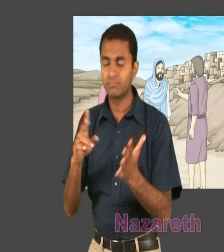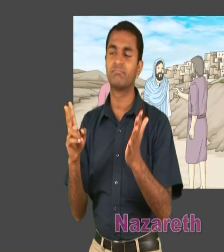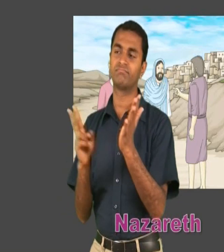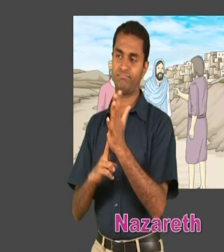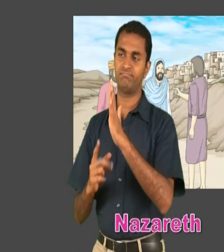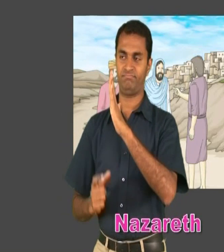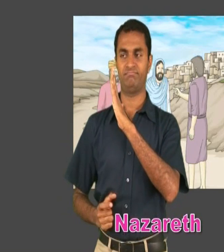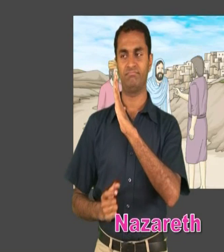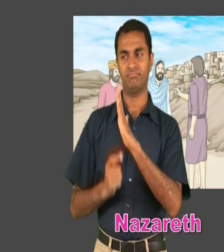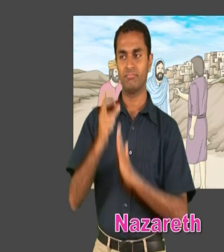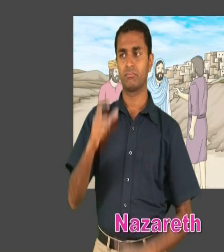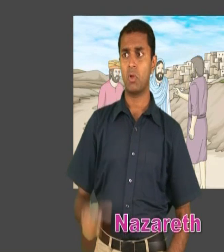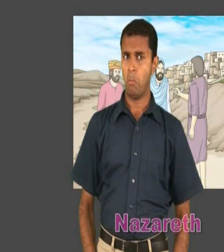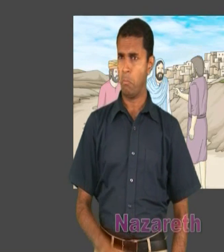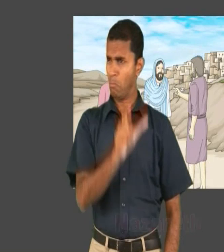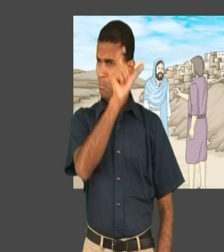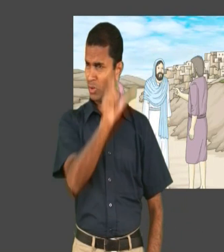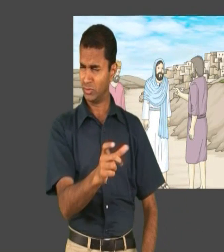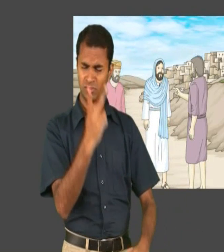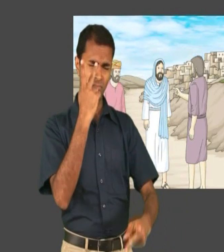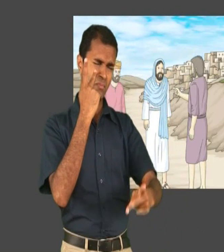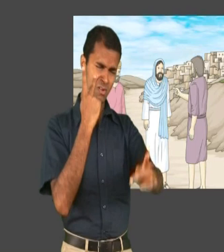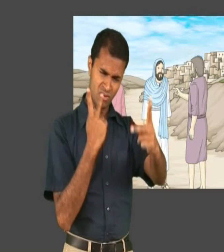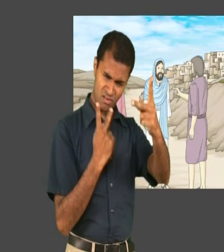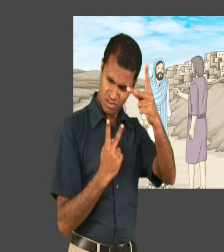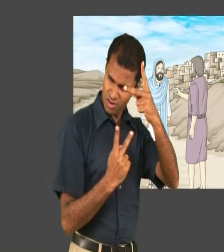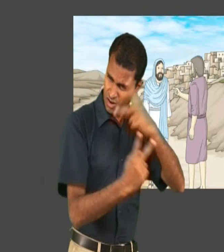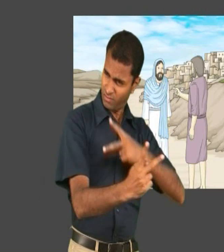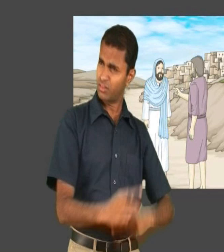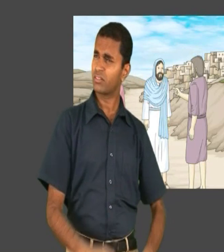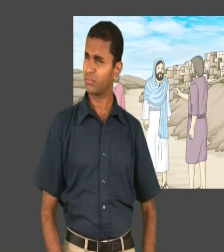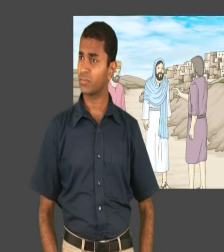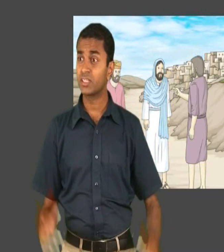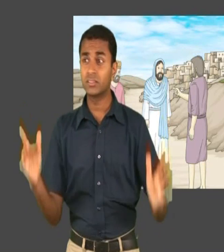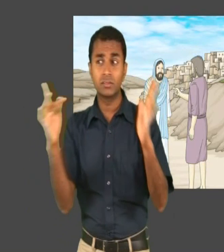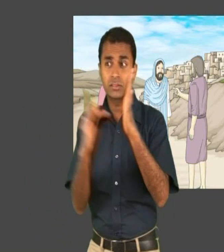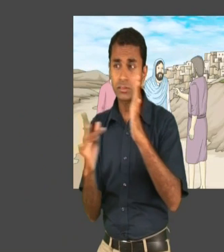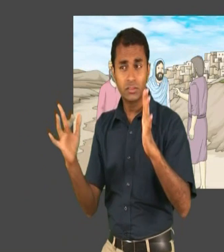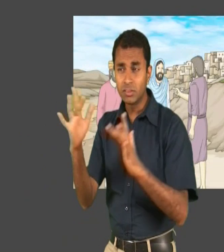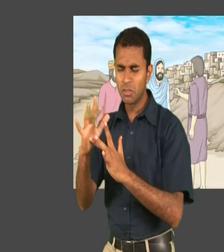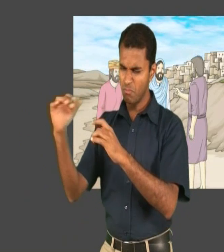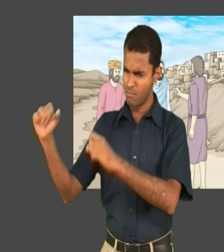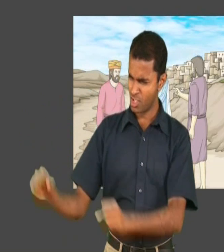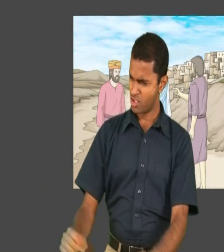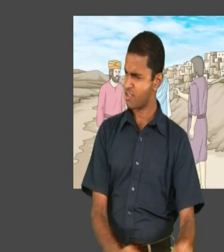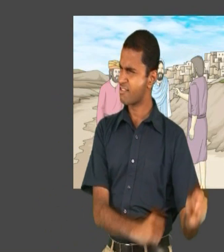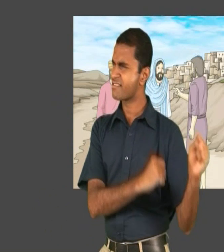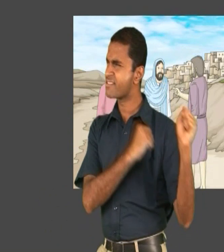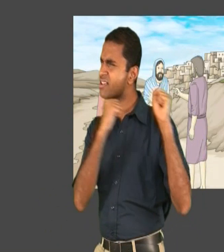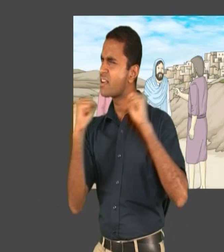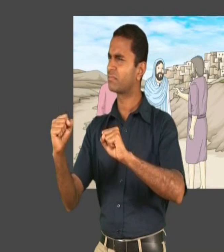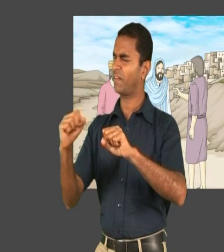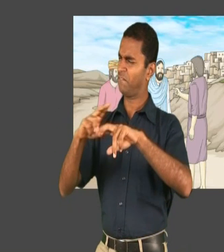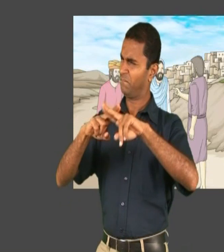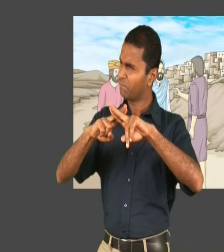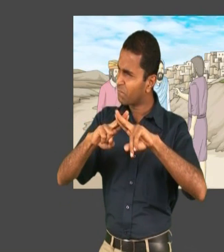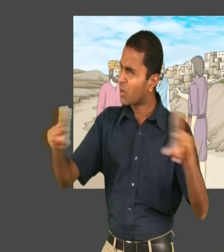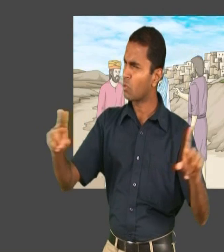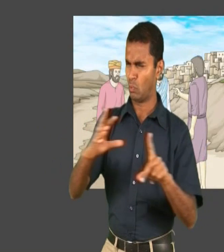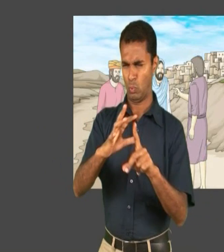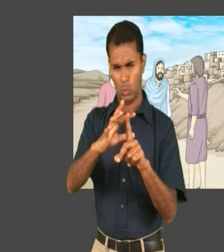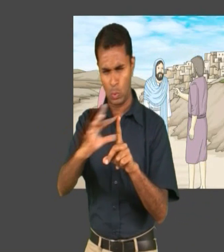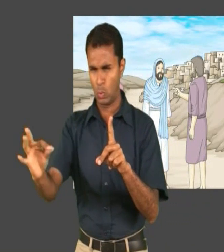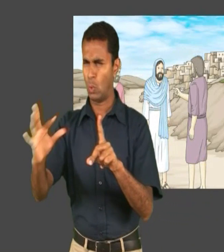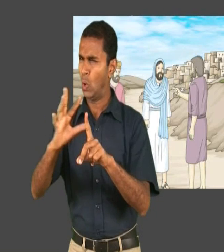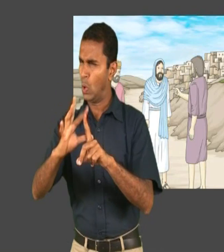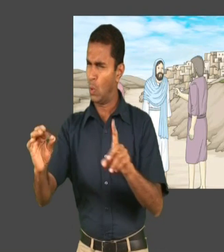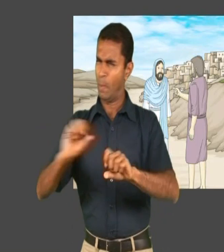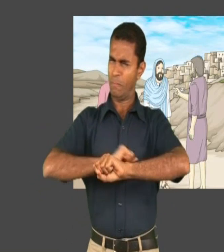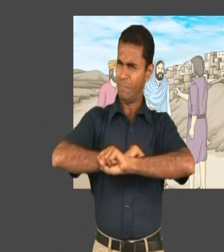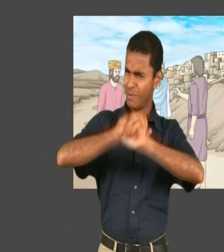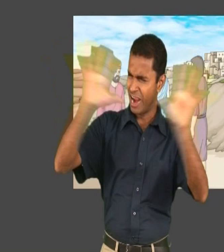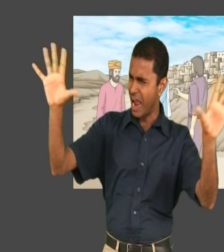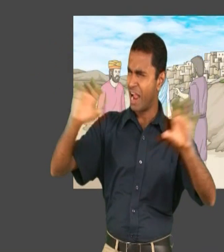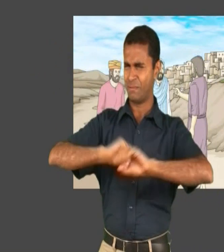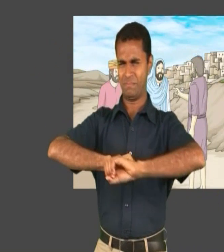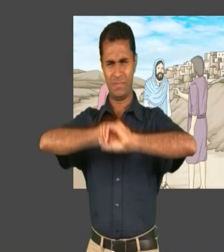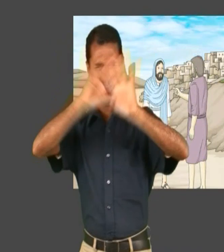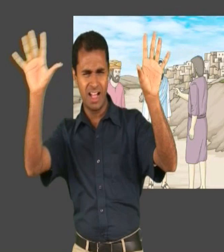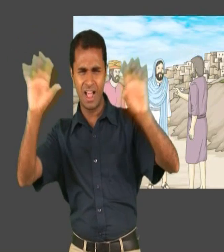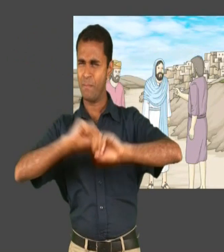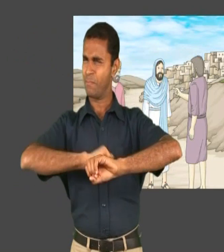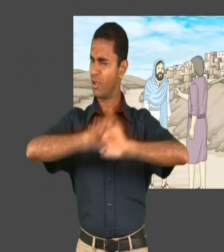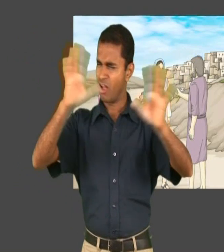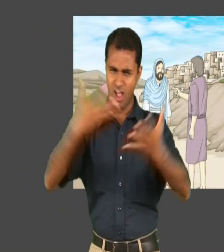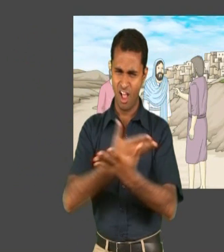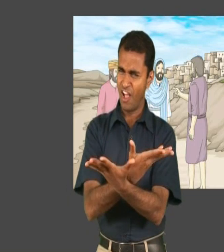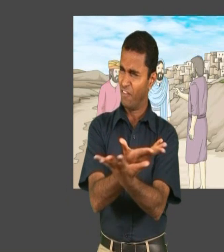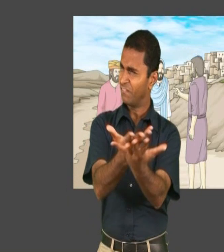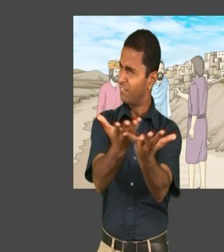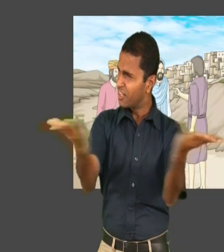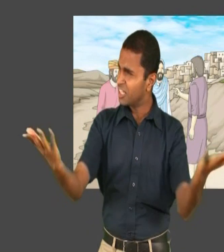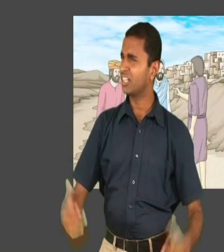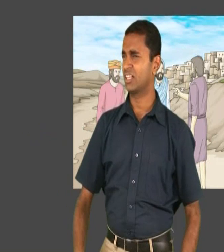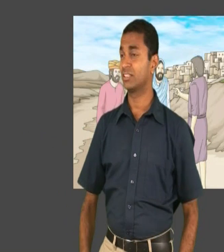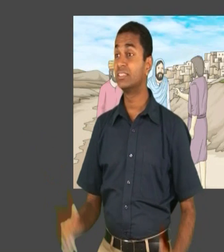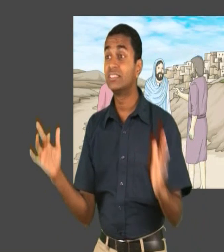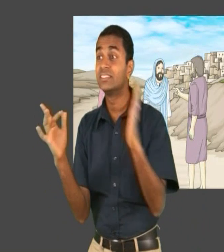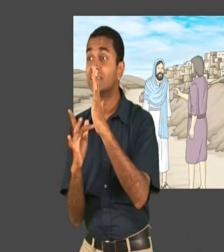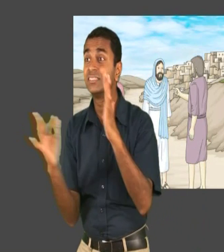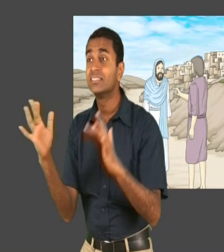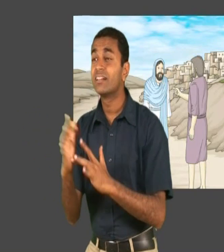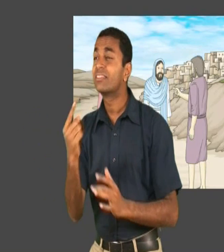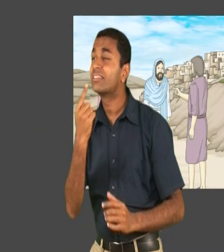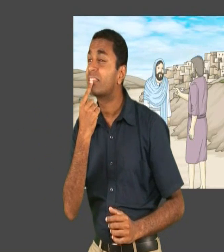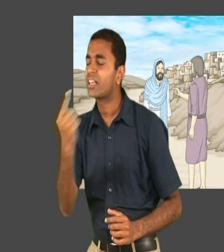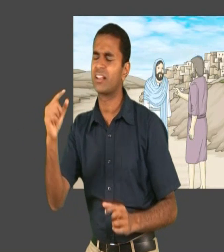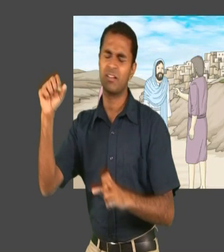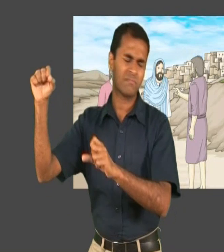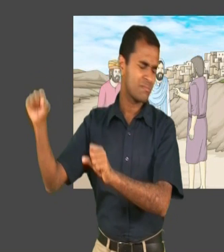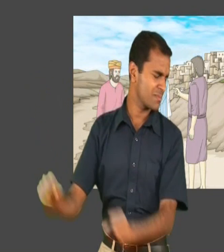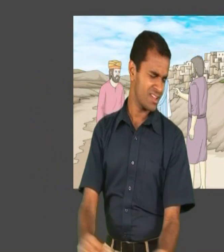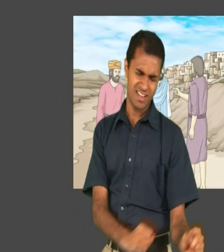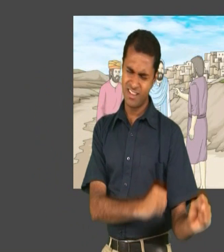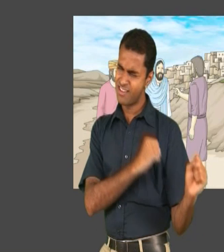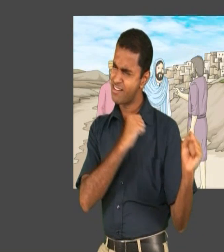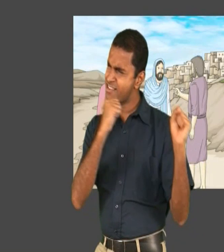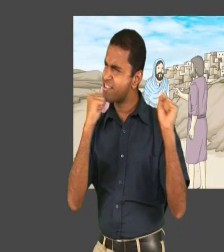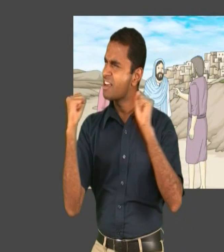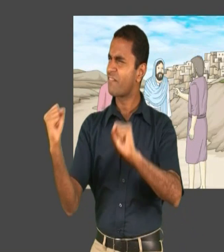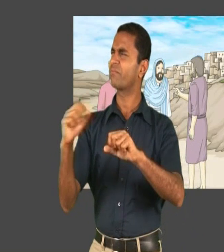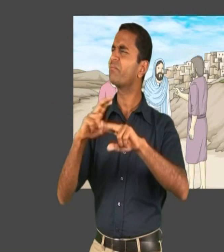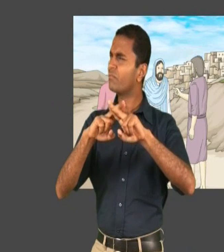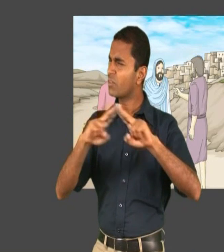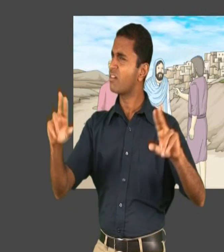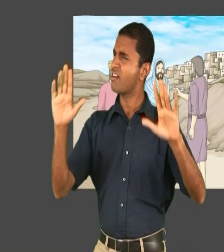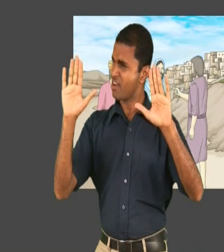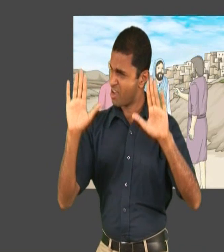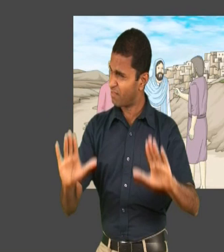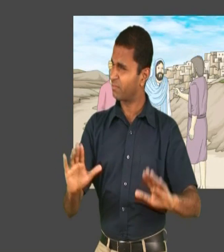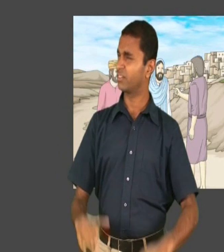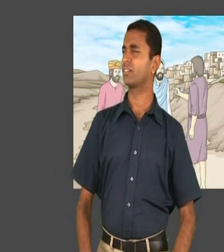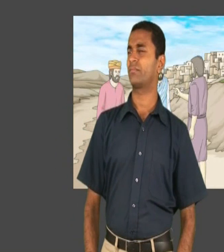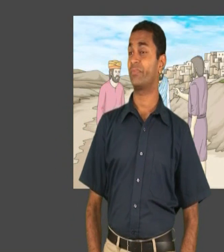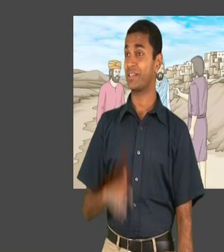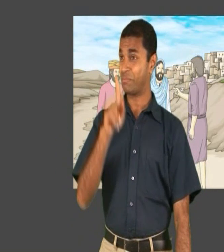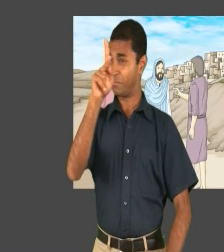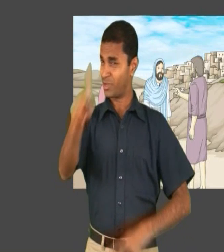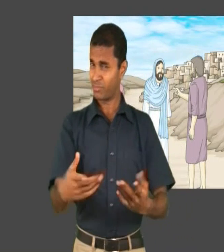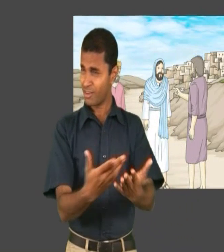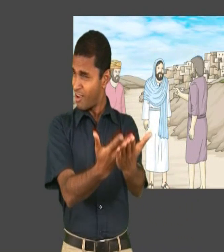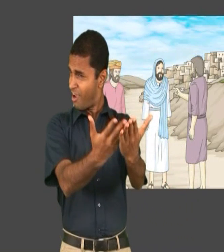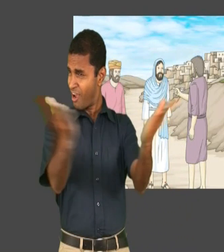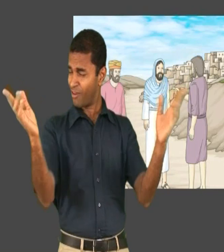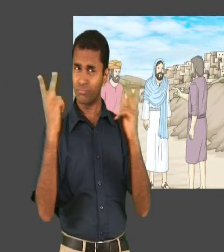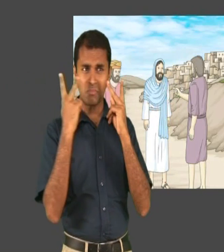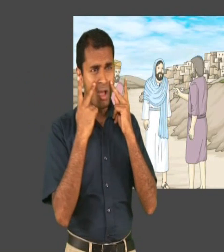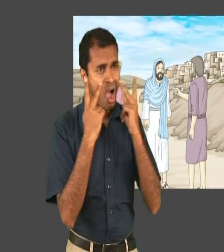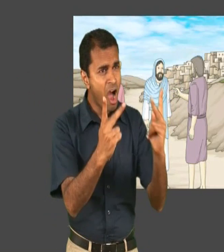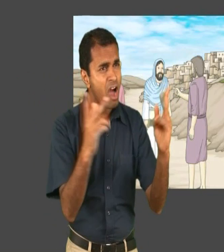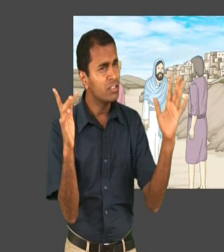“This man was a prophet, powerful in speech and action before God and all the people.